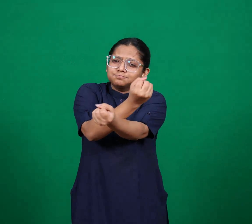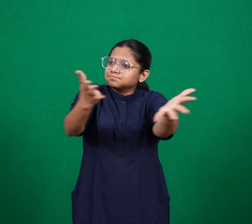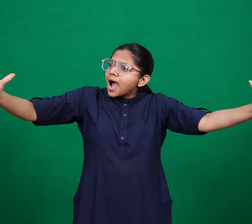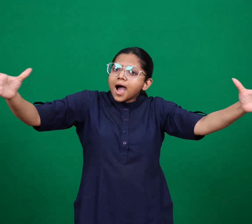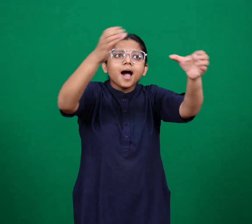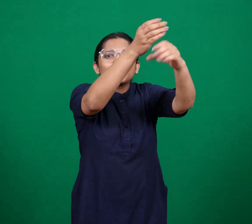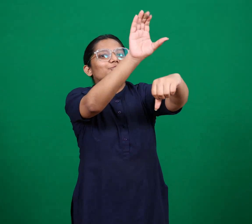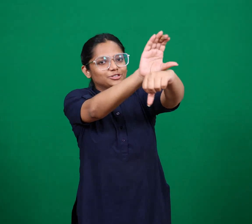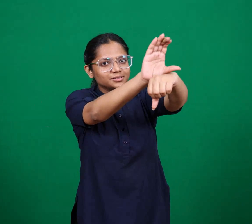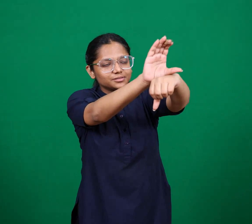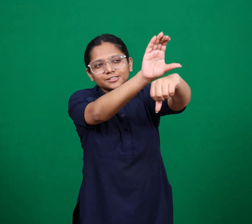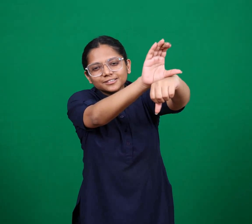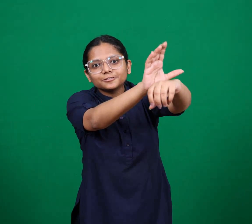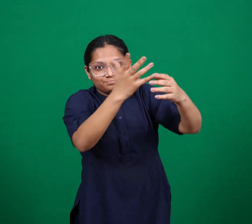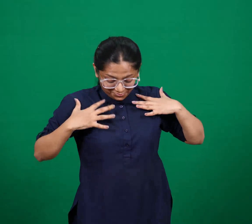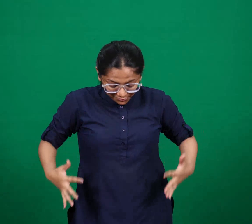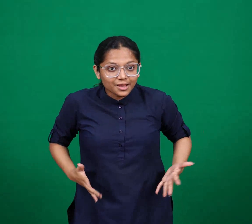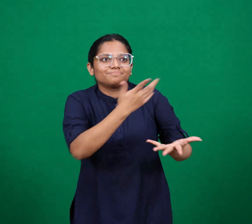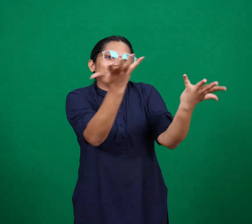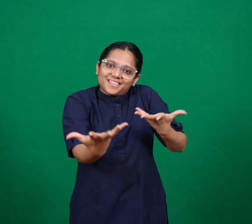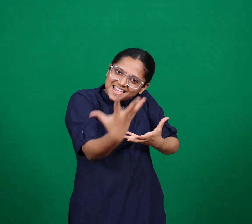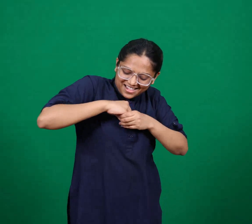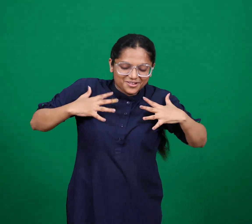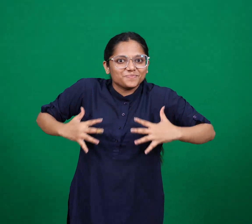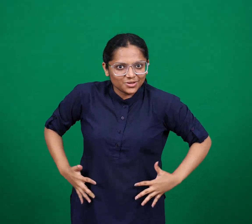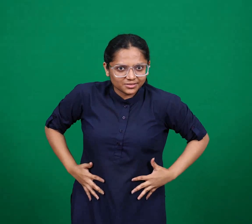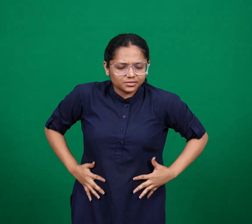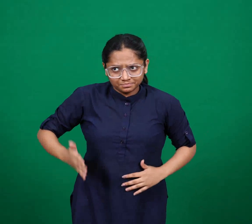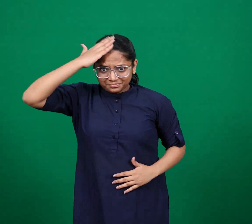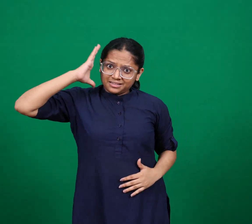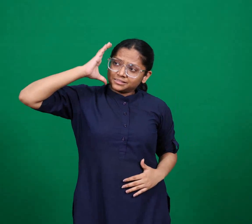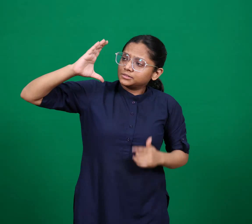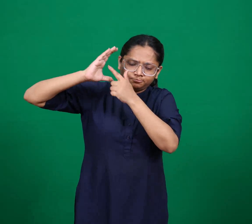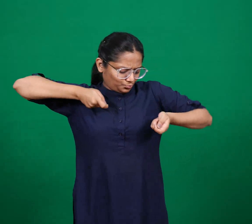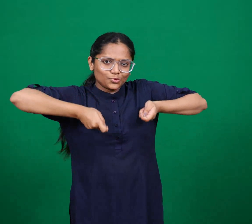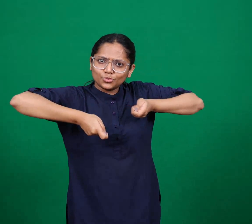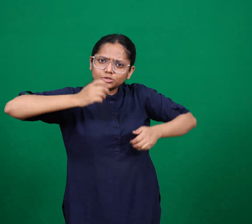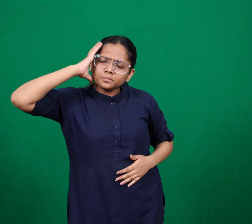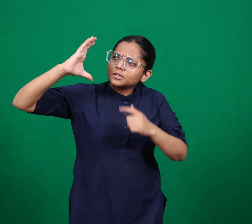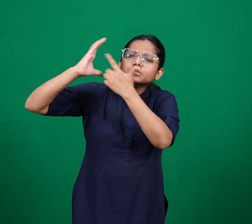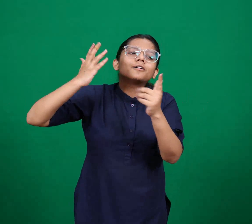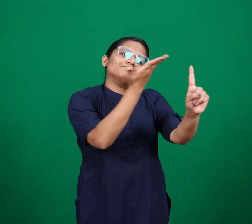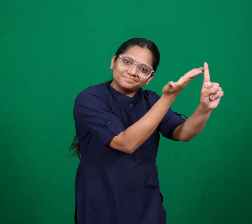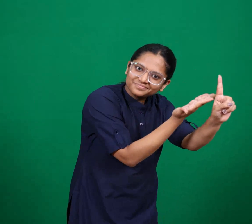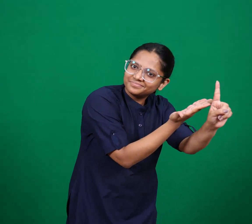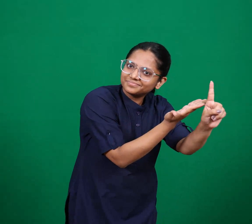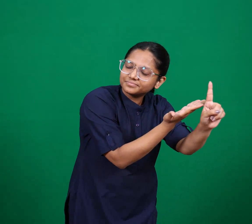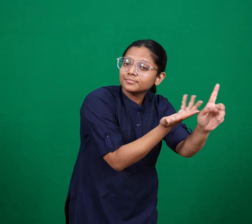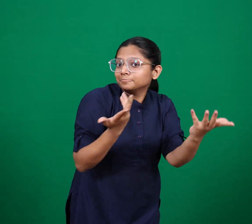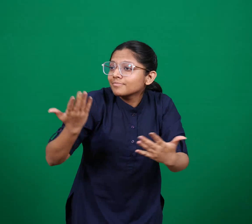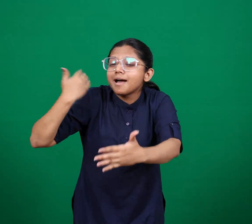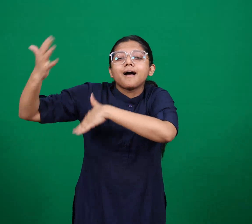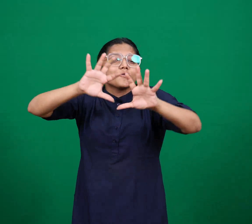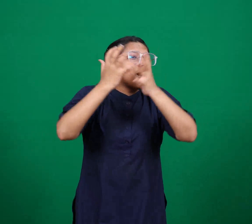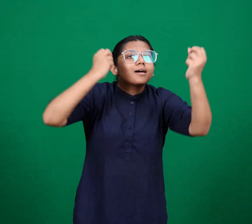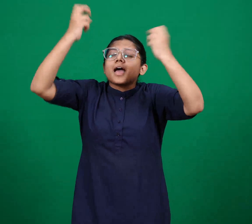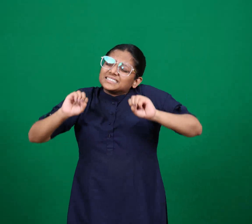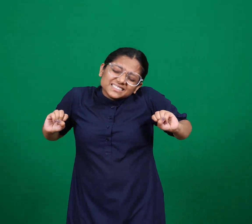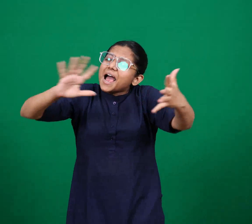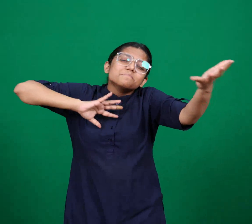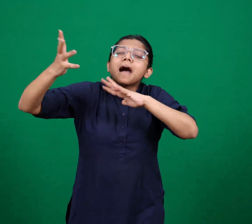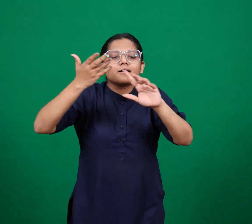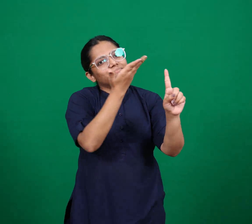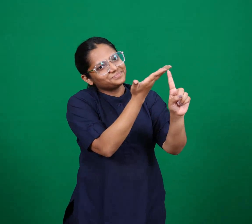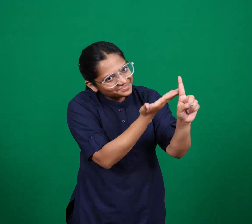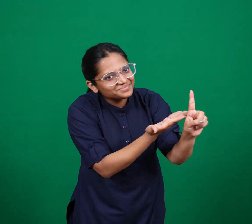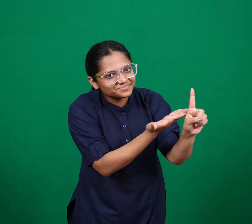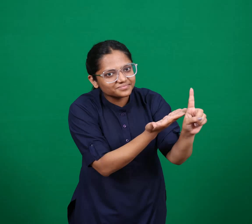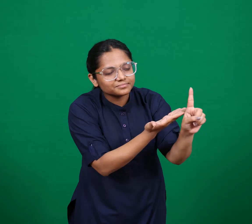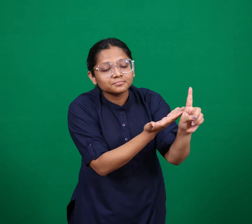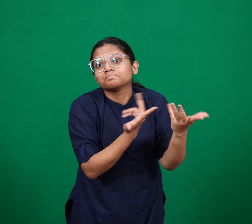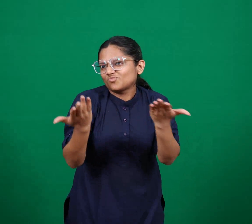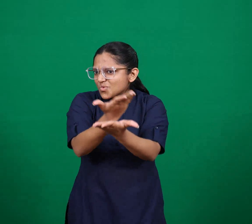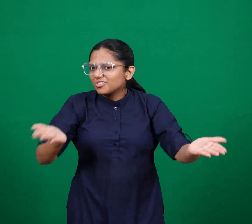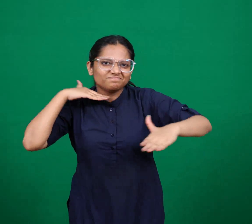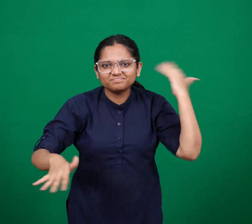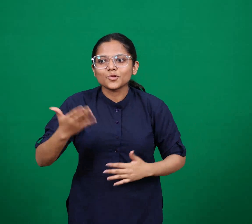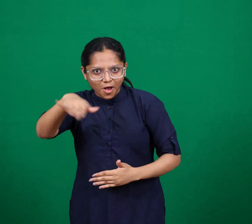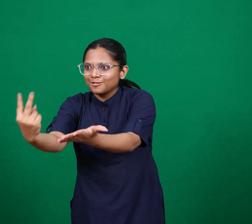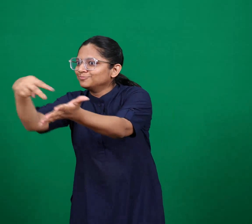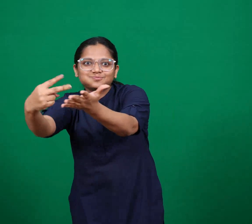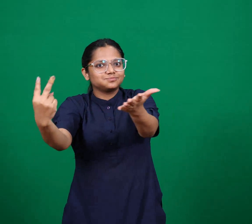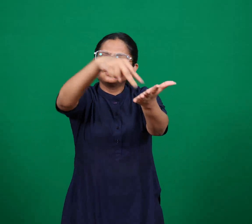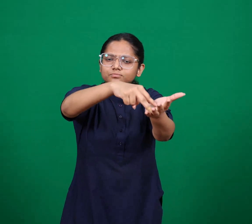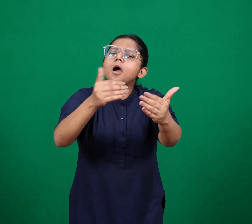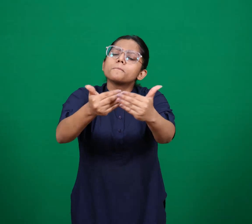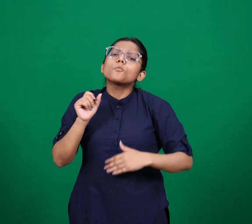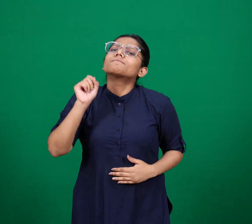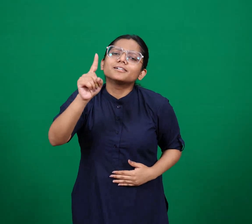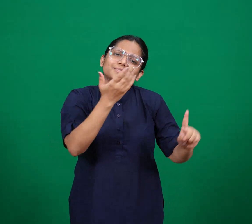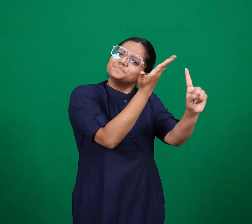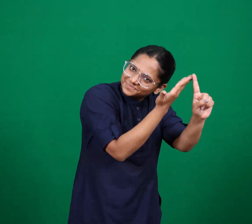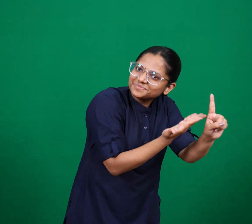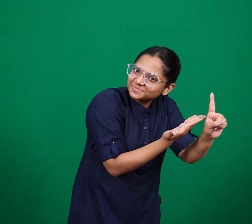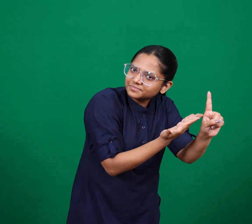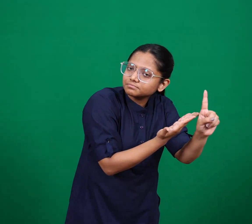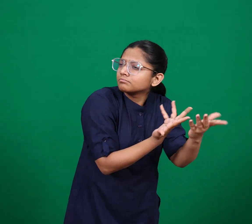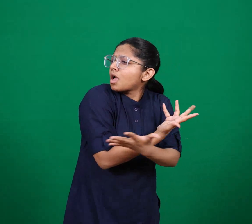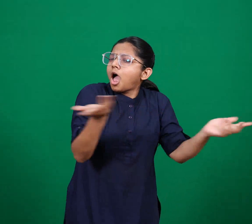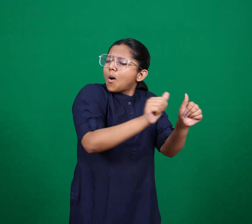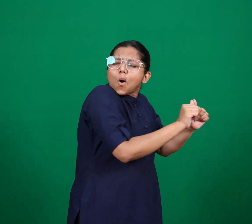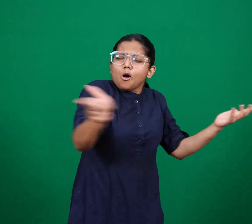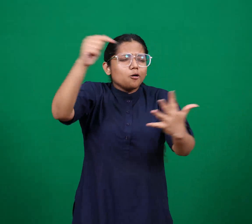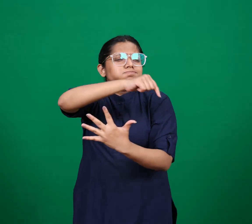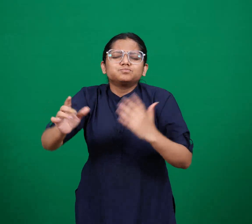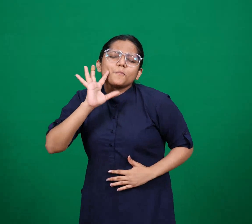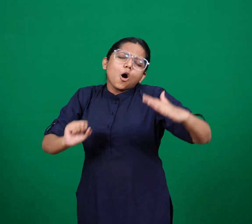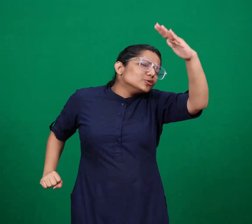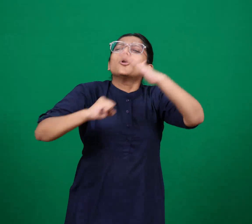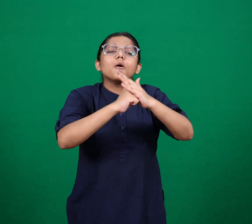He is the beginning and firstborn from among the dead, so that in all things He may have preeminence.